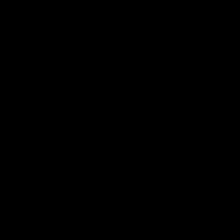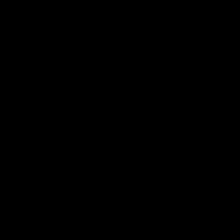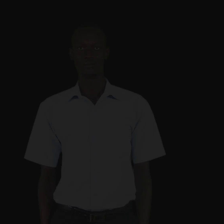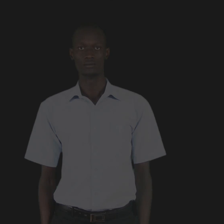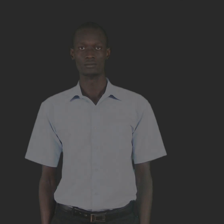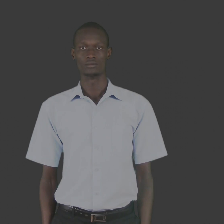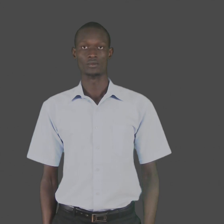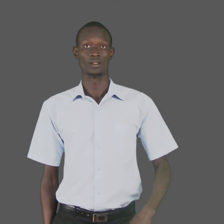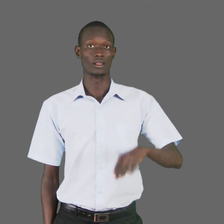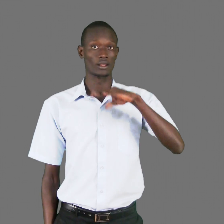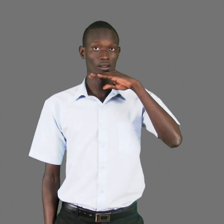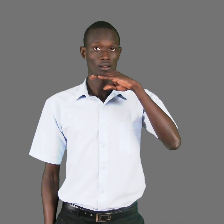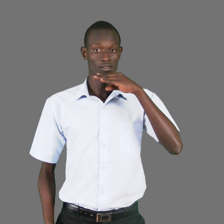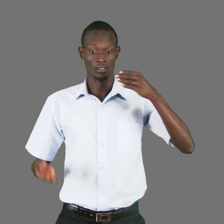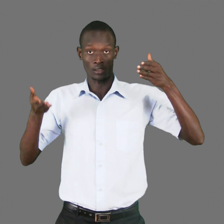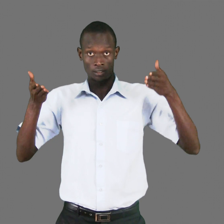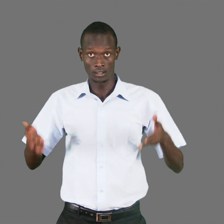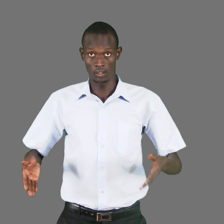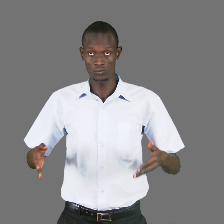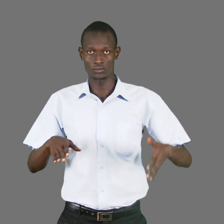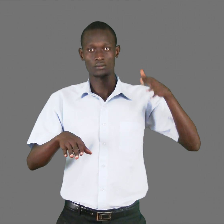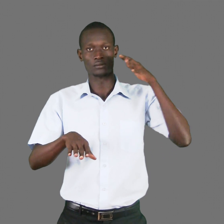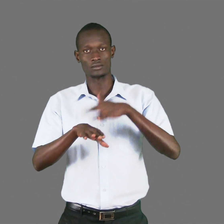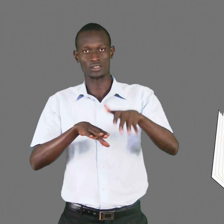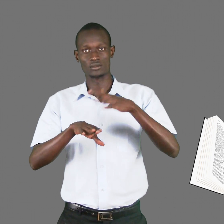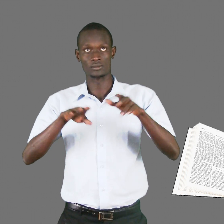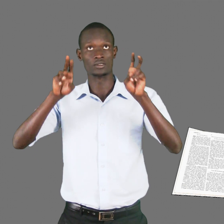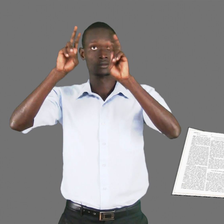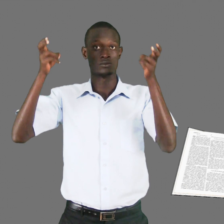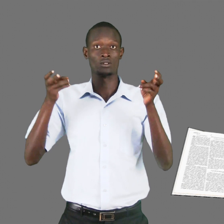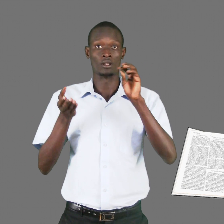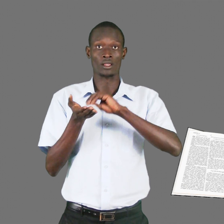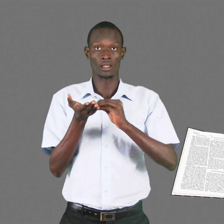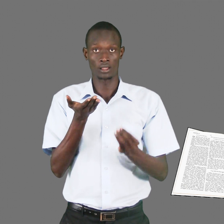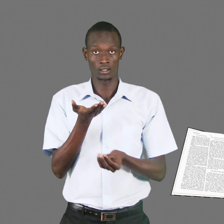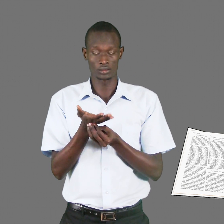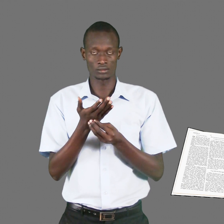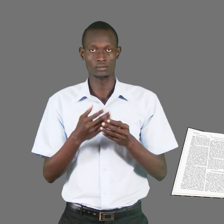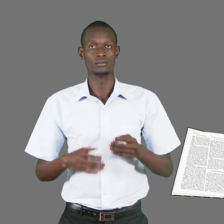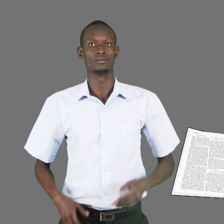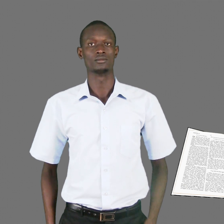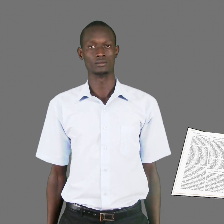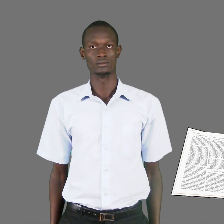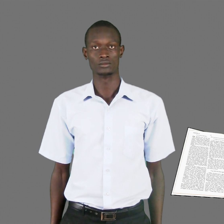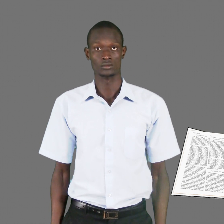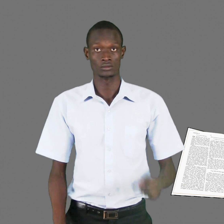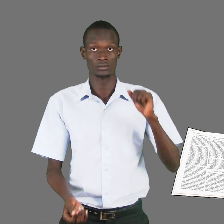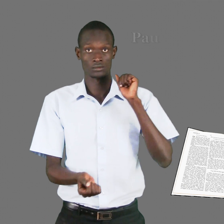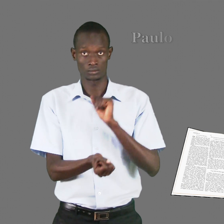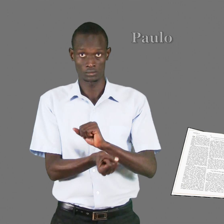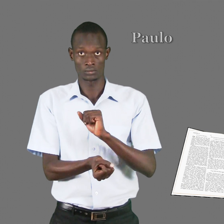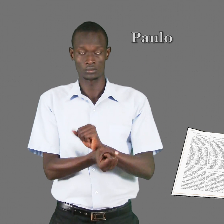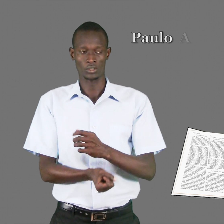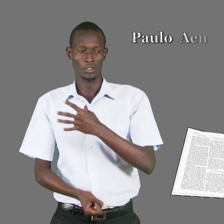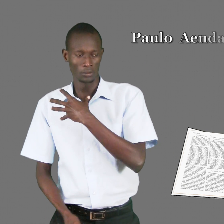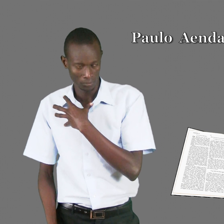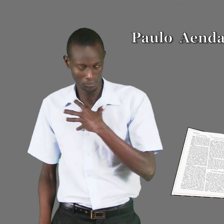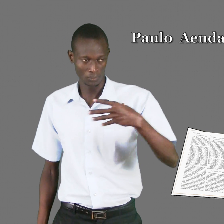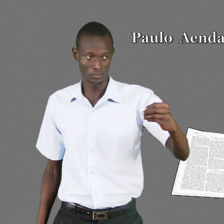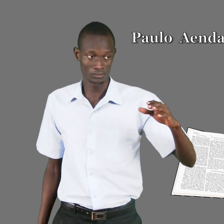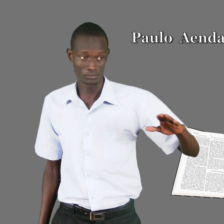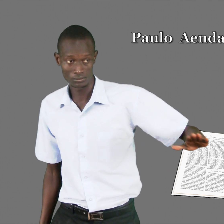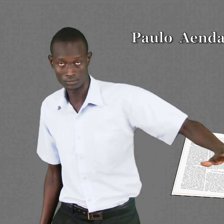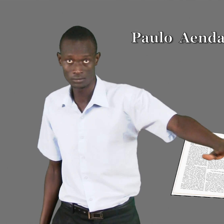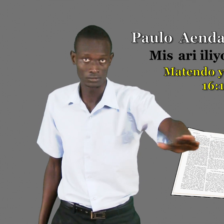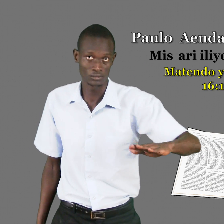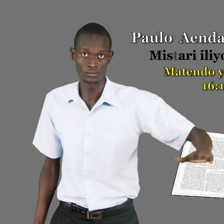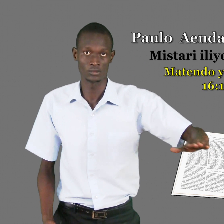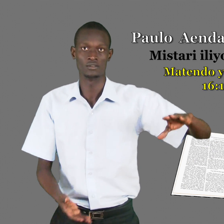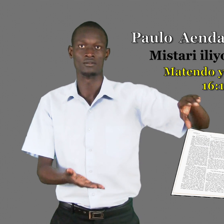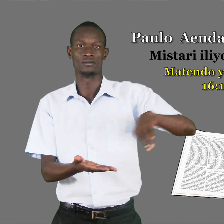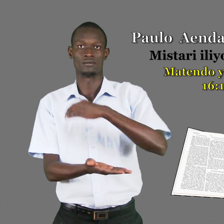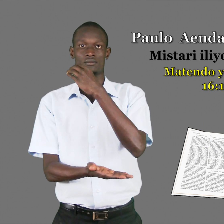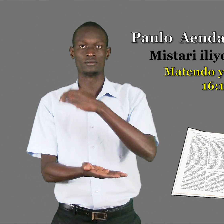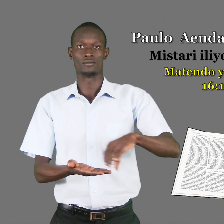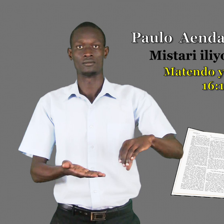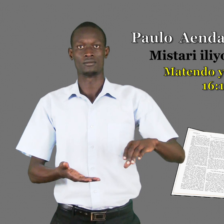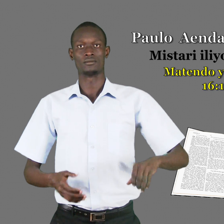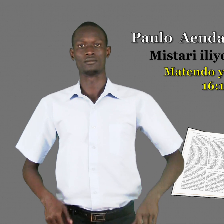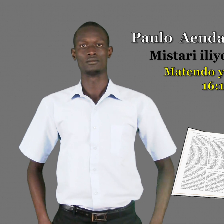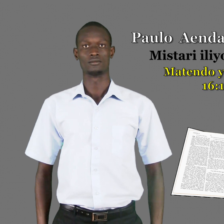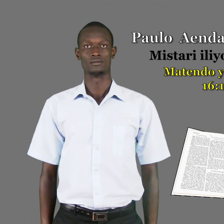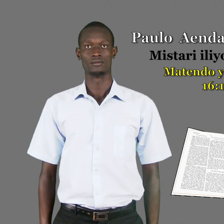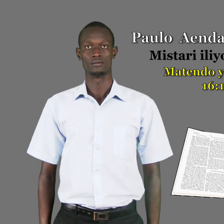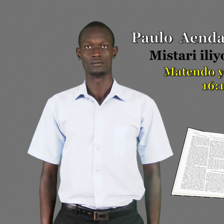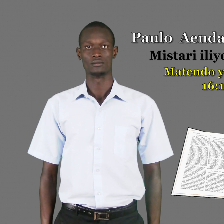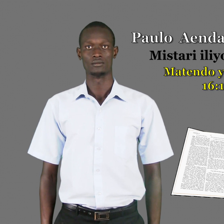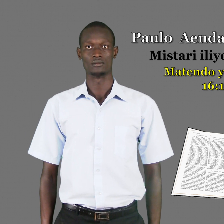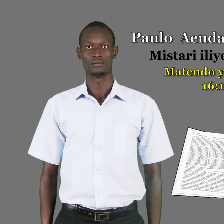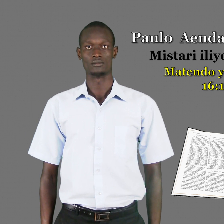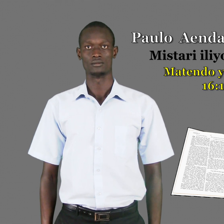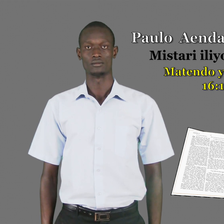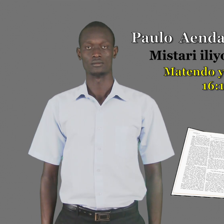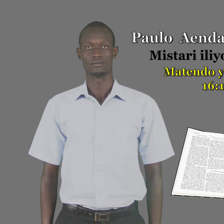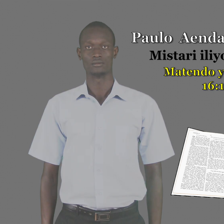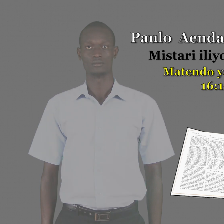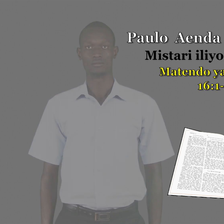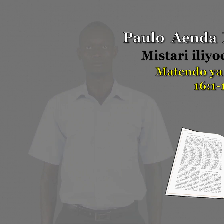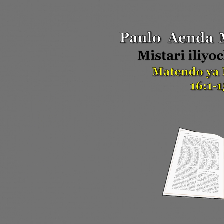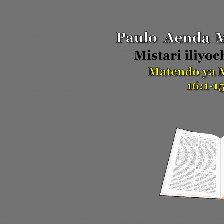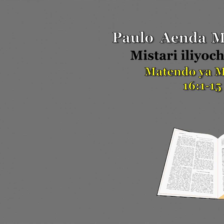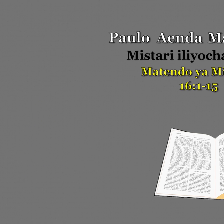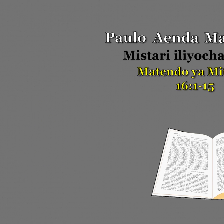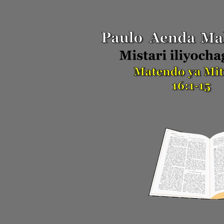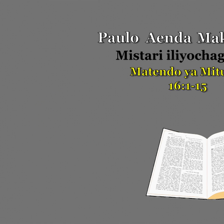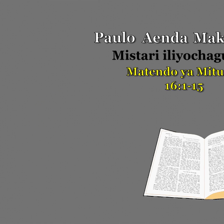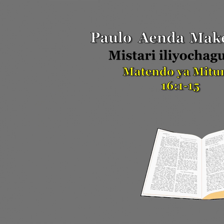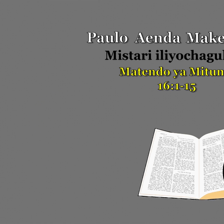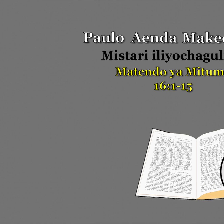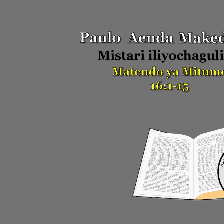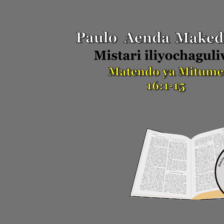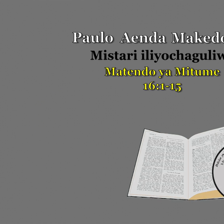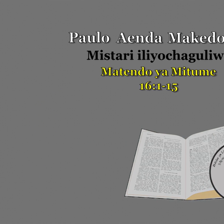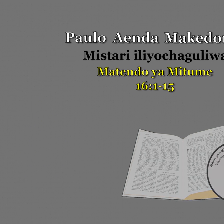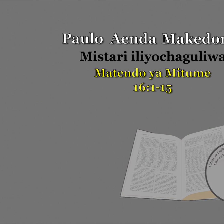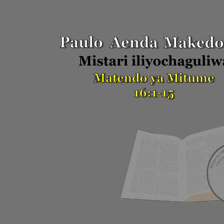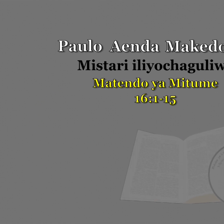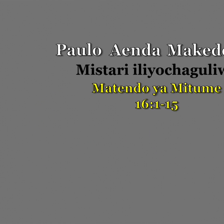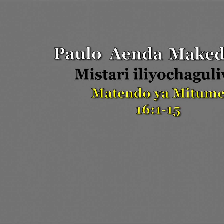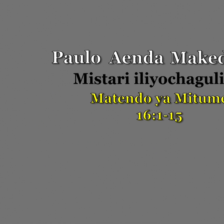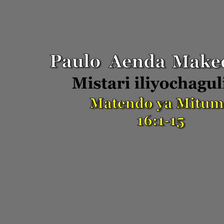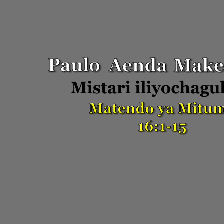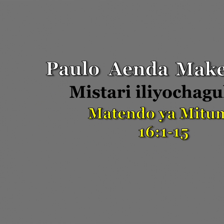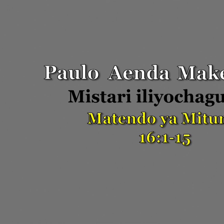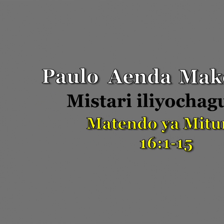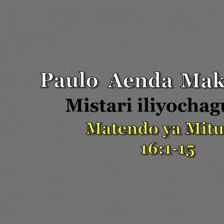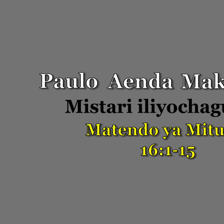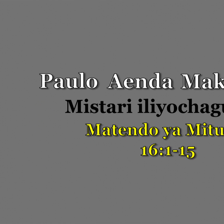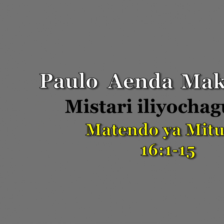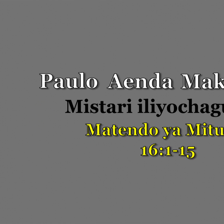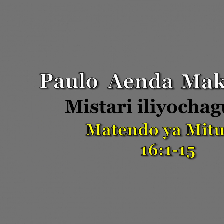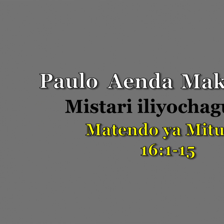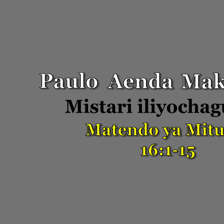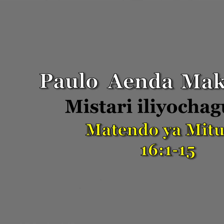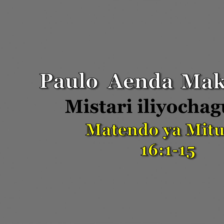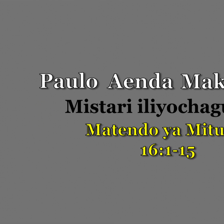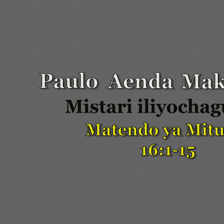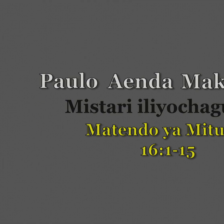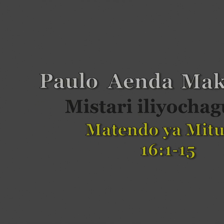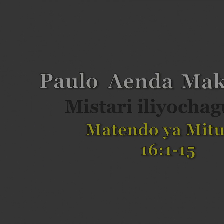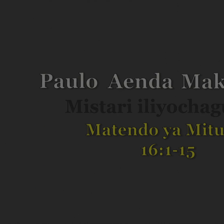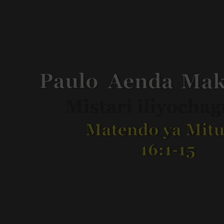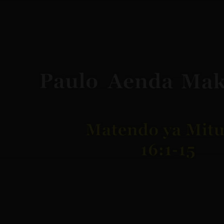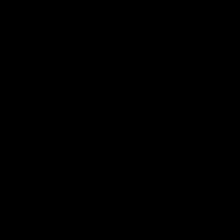Paul goes to Macedonia